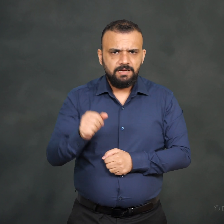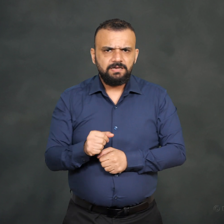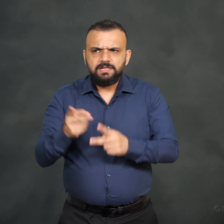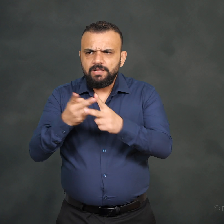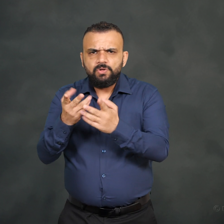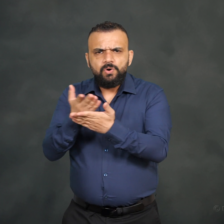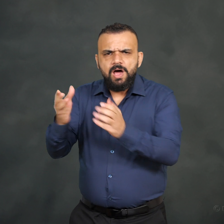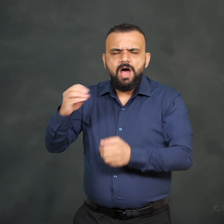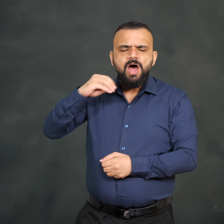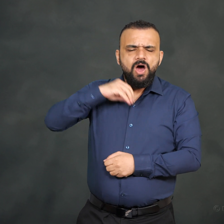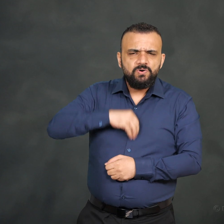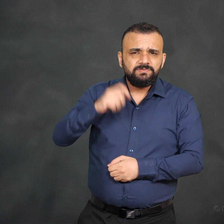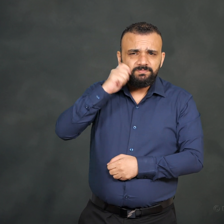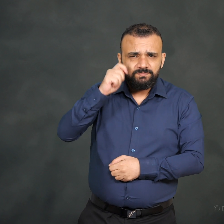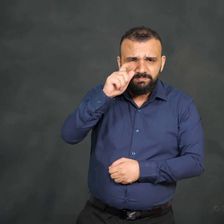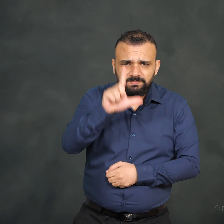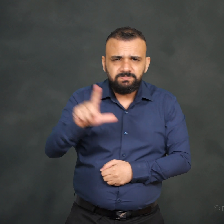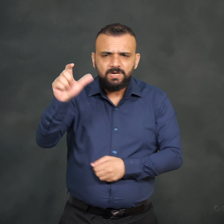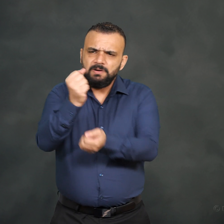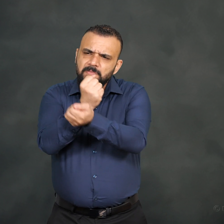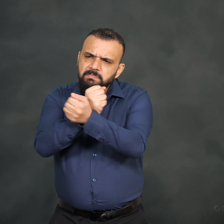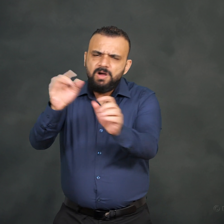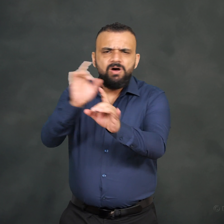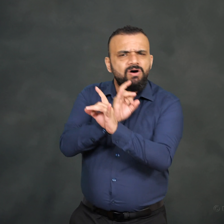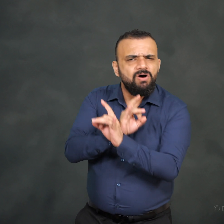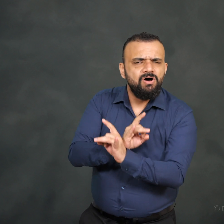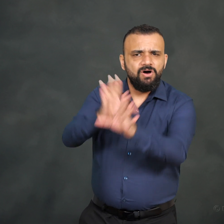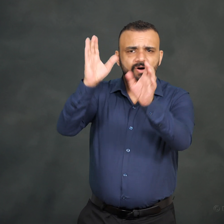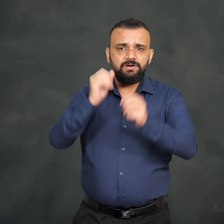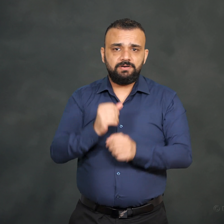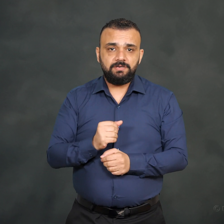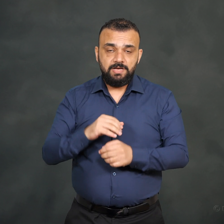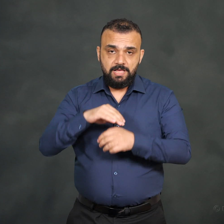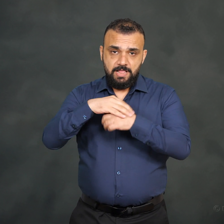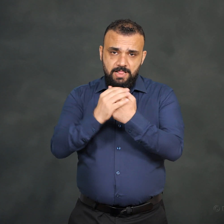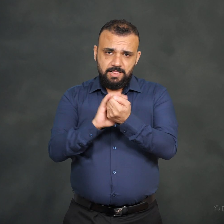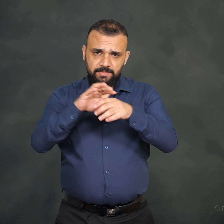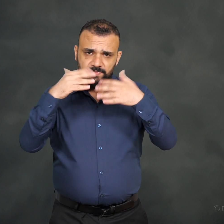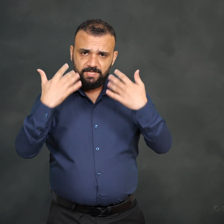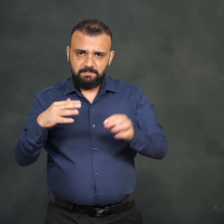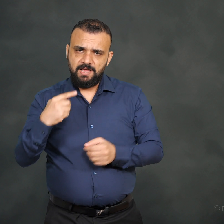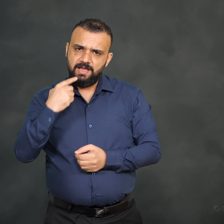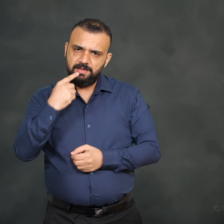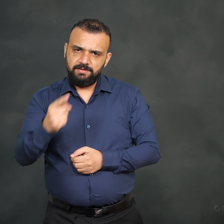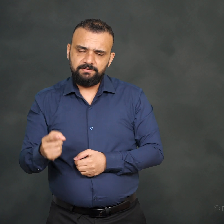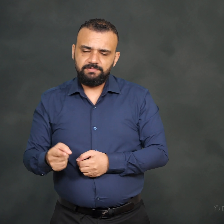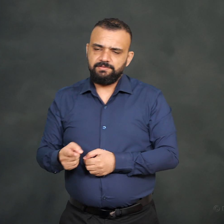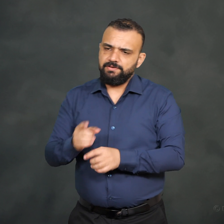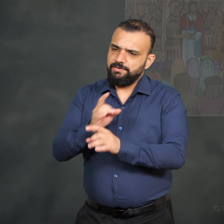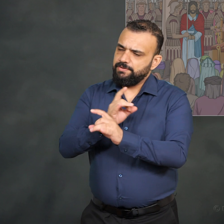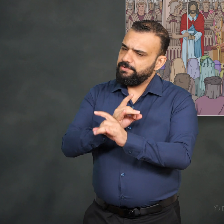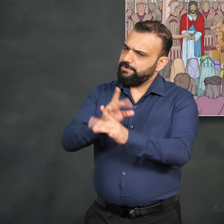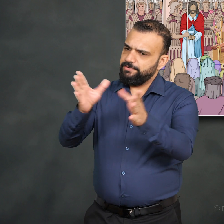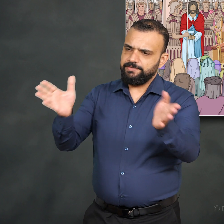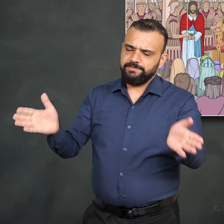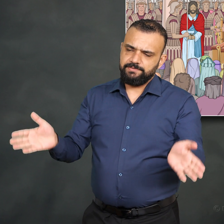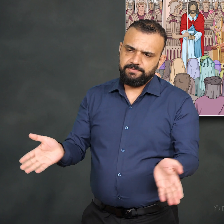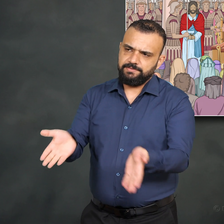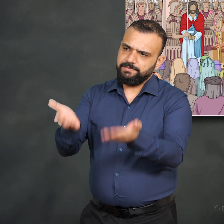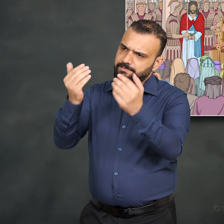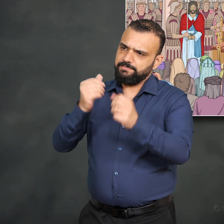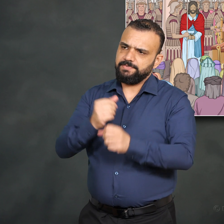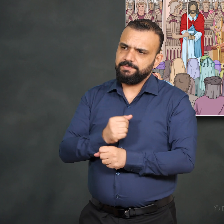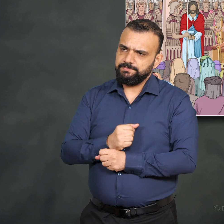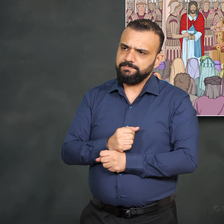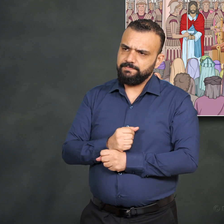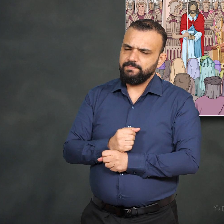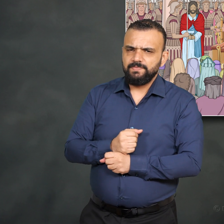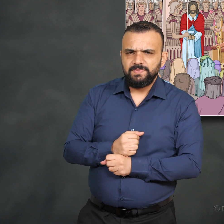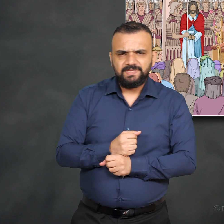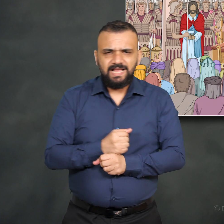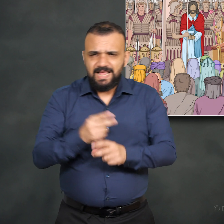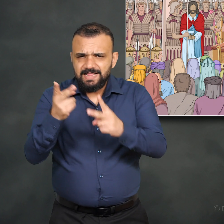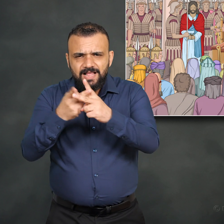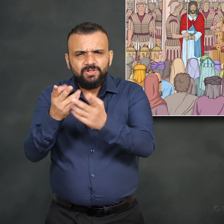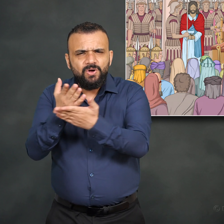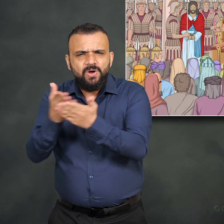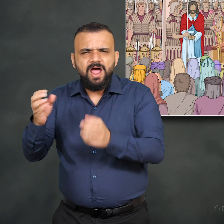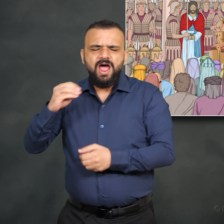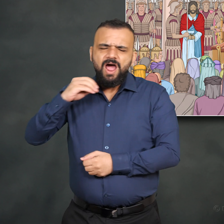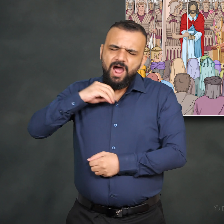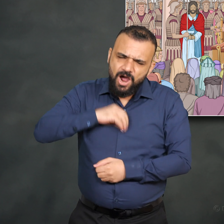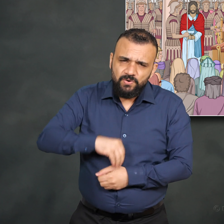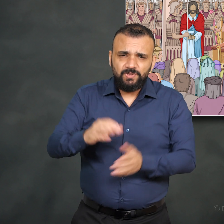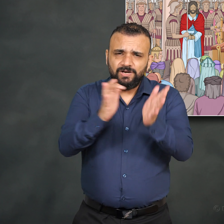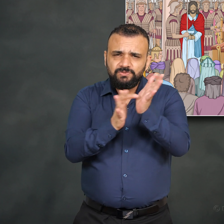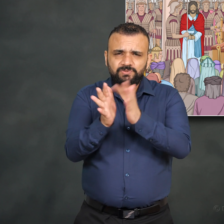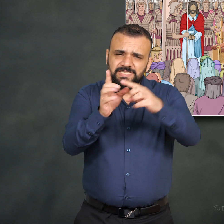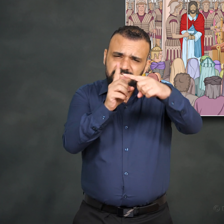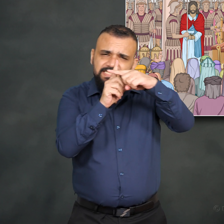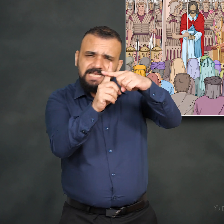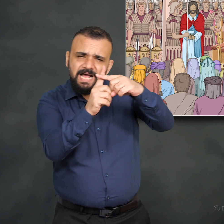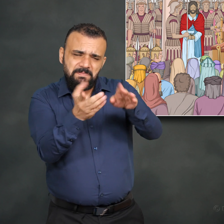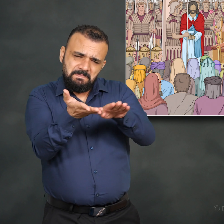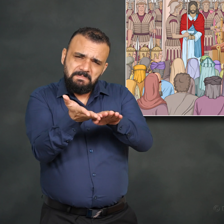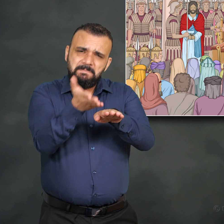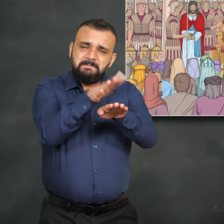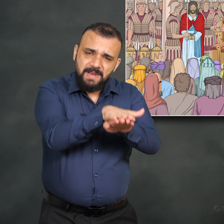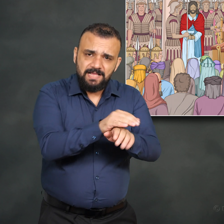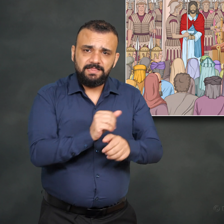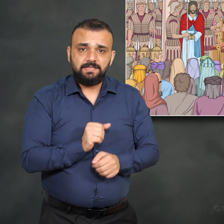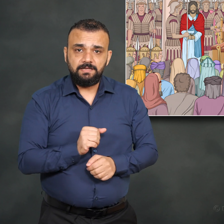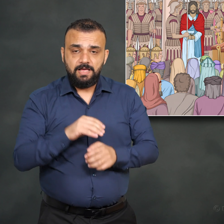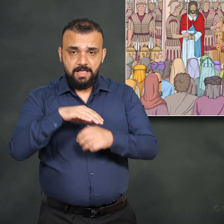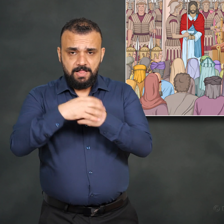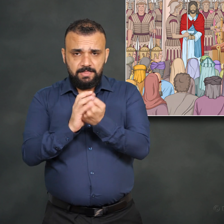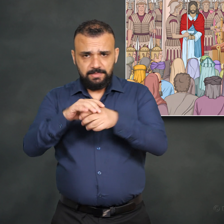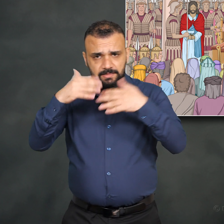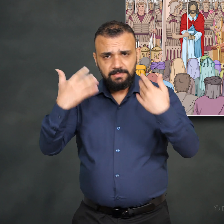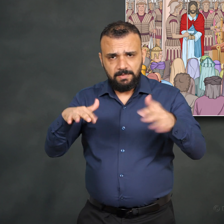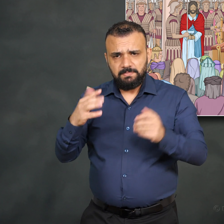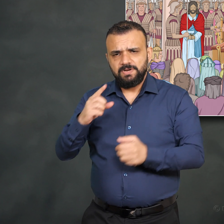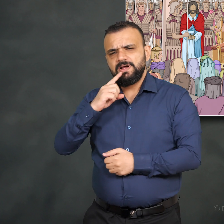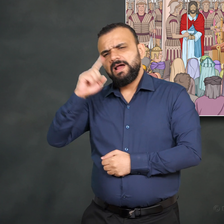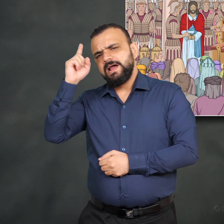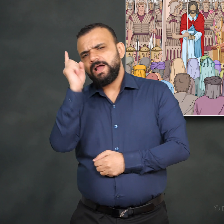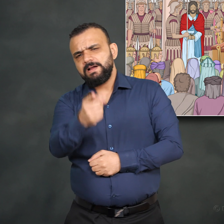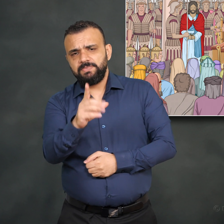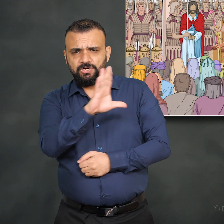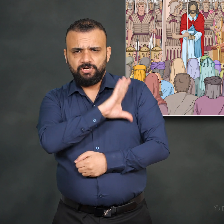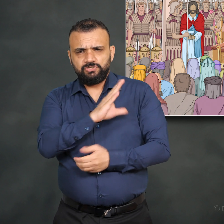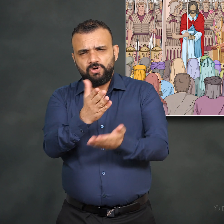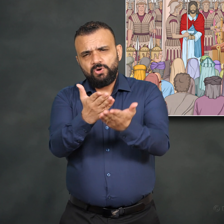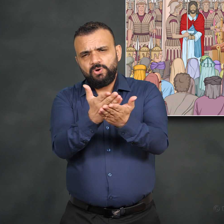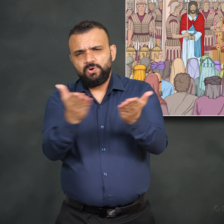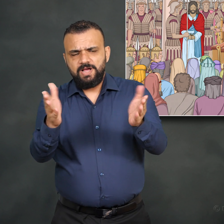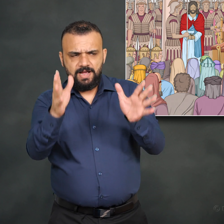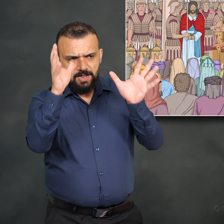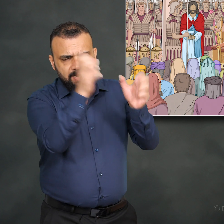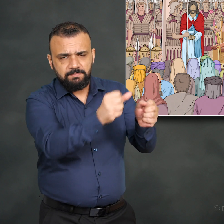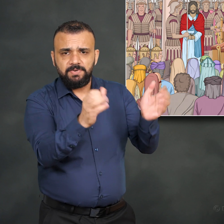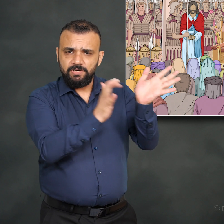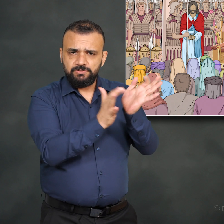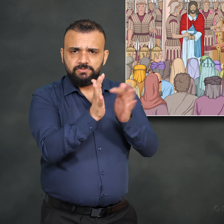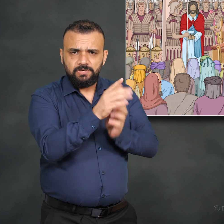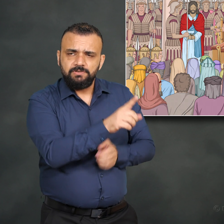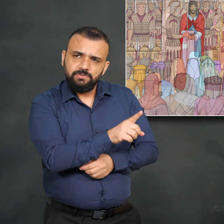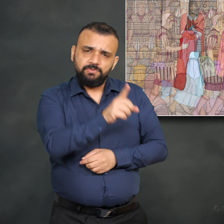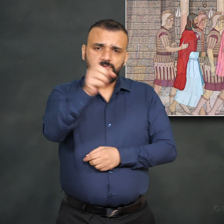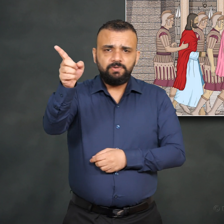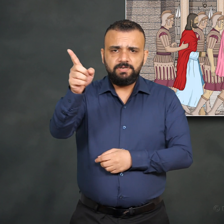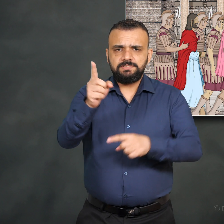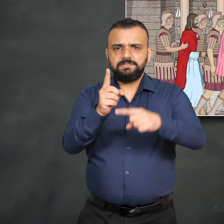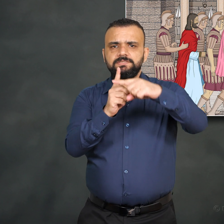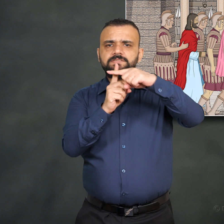So Pilate sentenced that their demand be met.